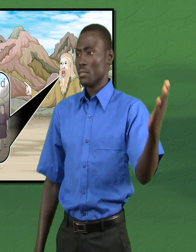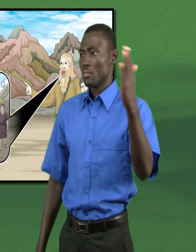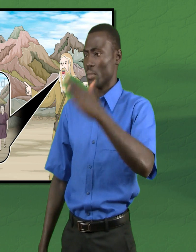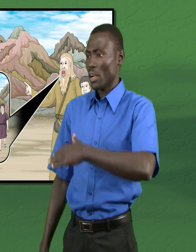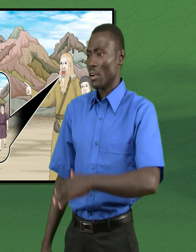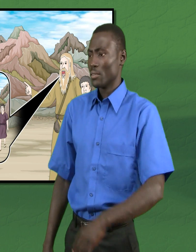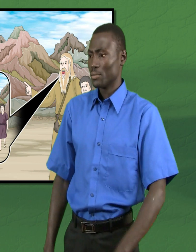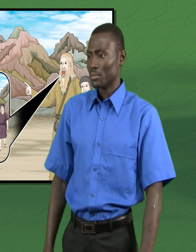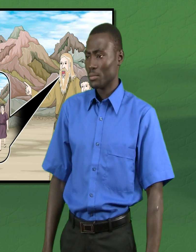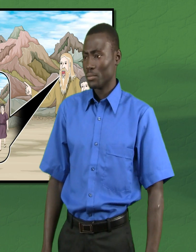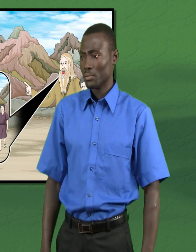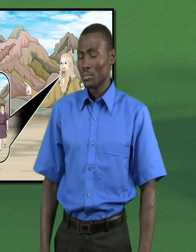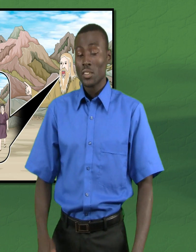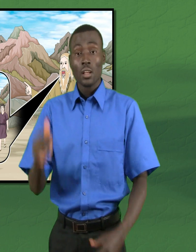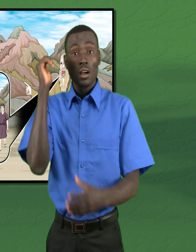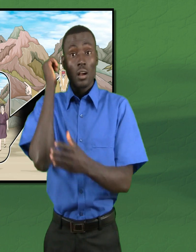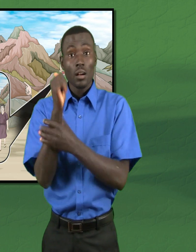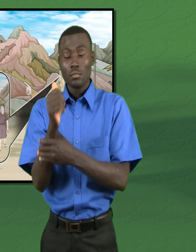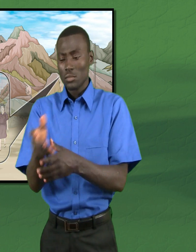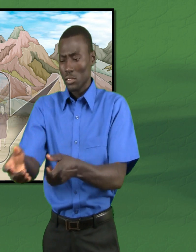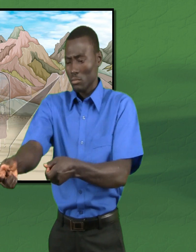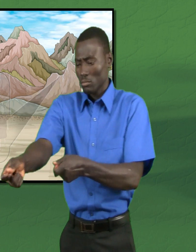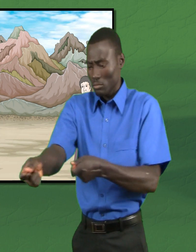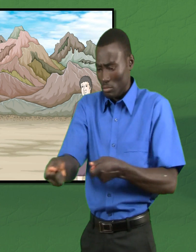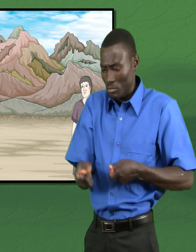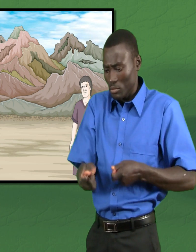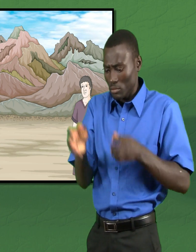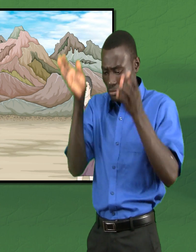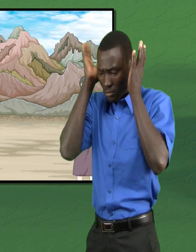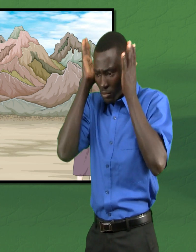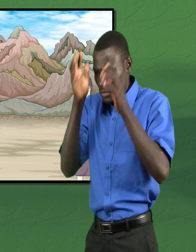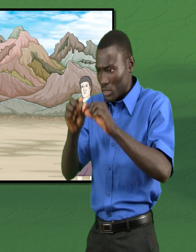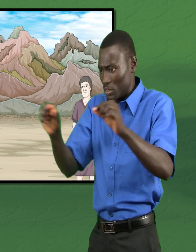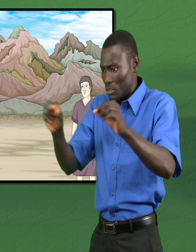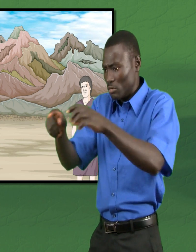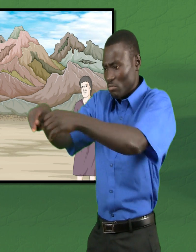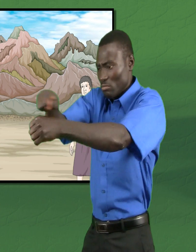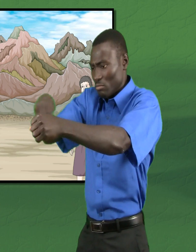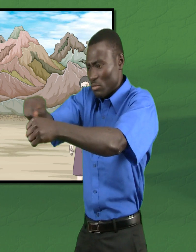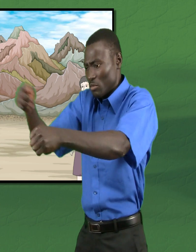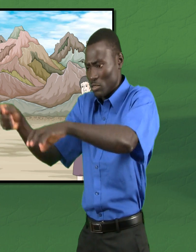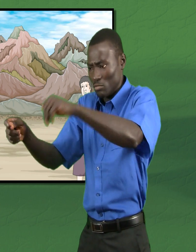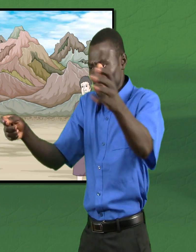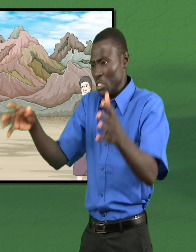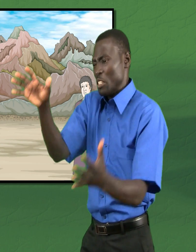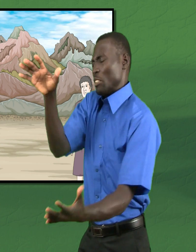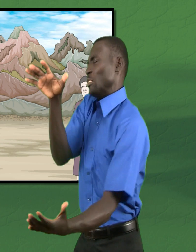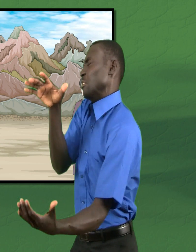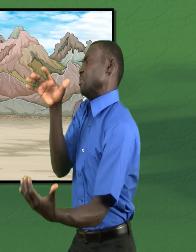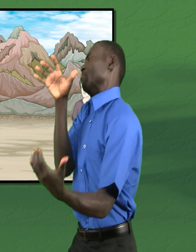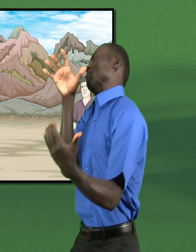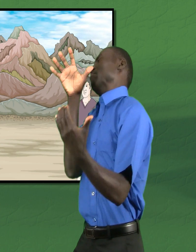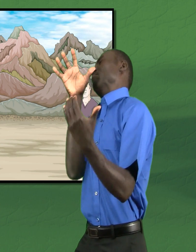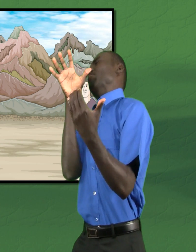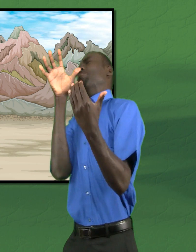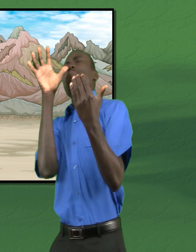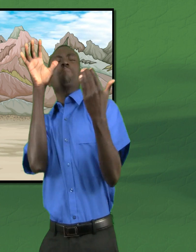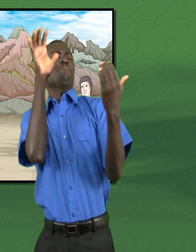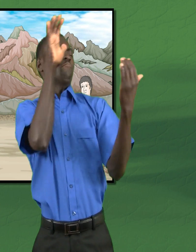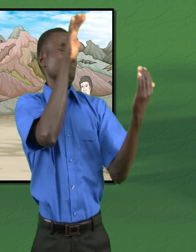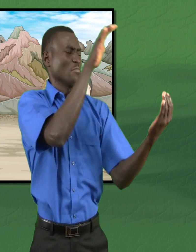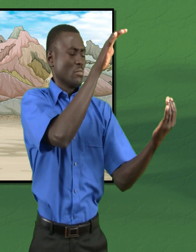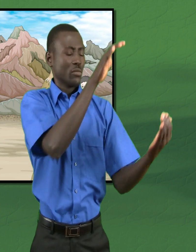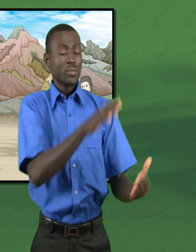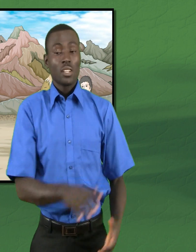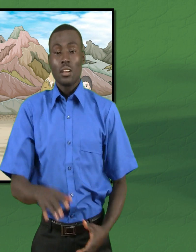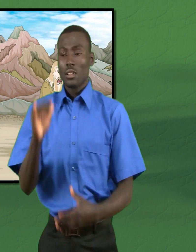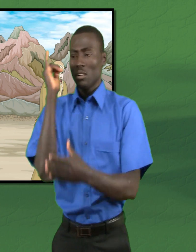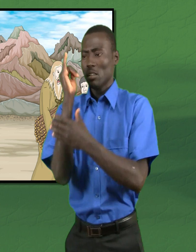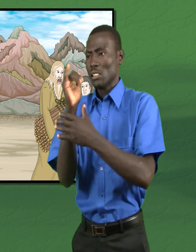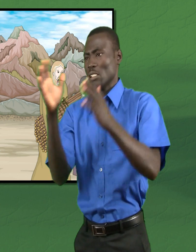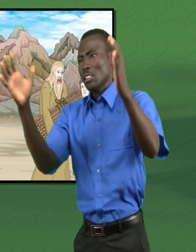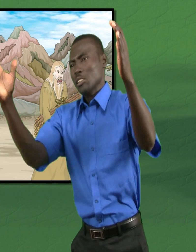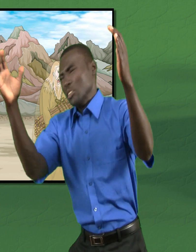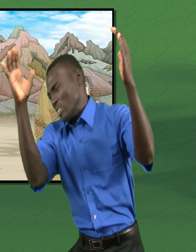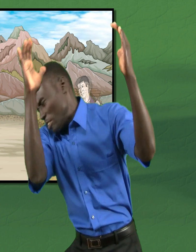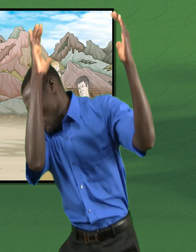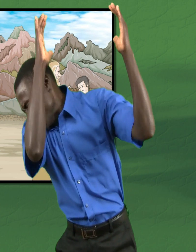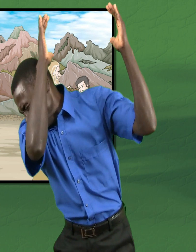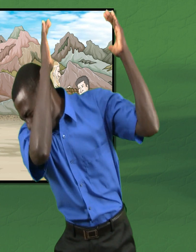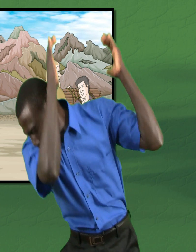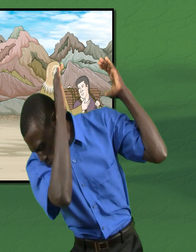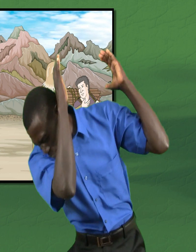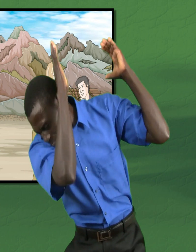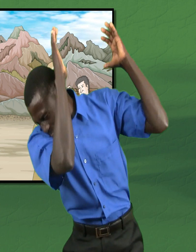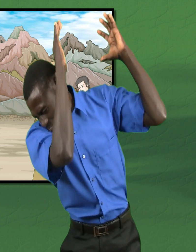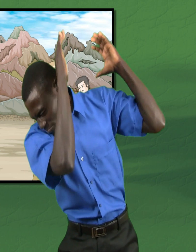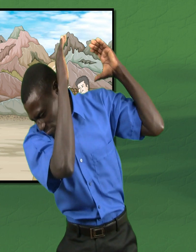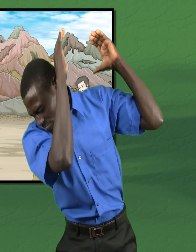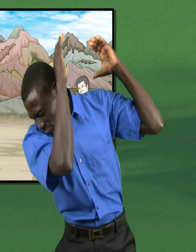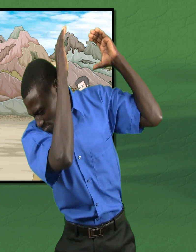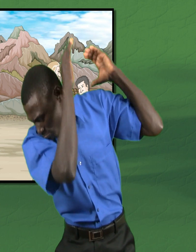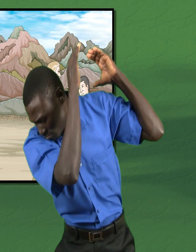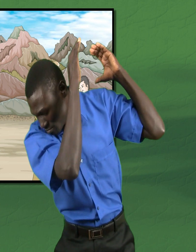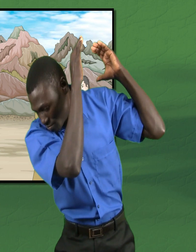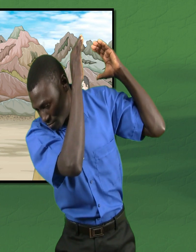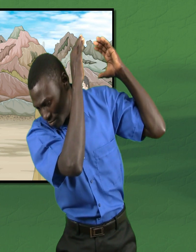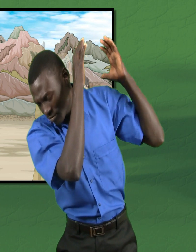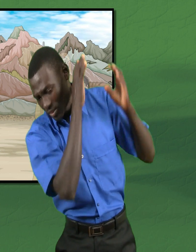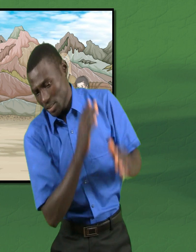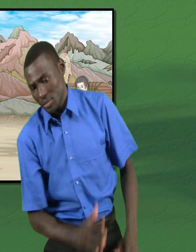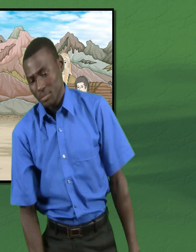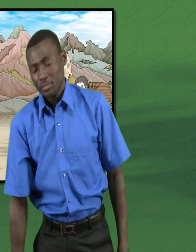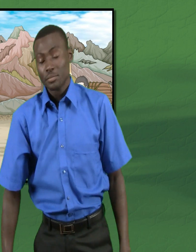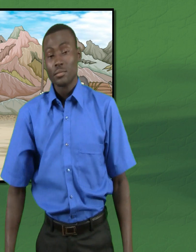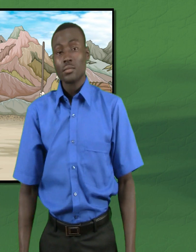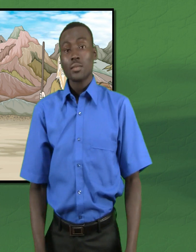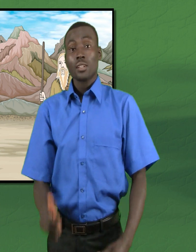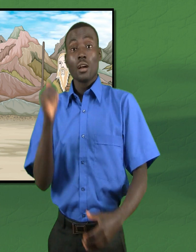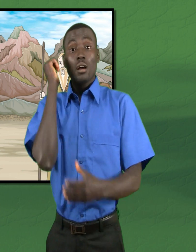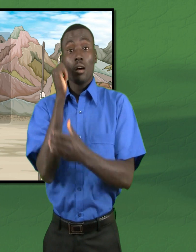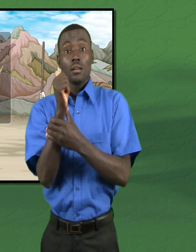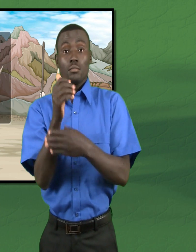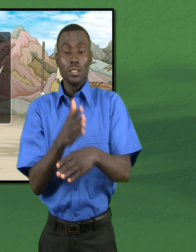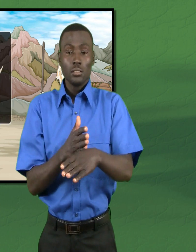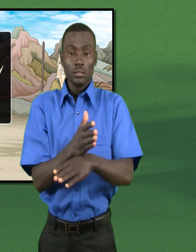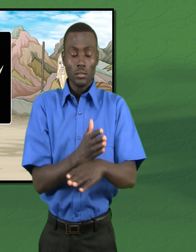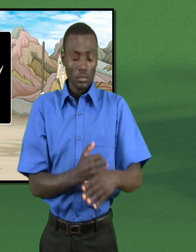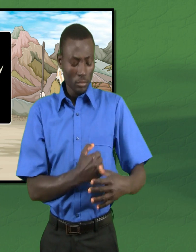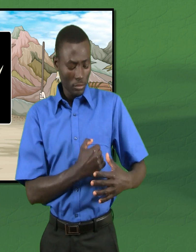Abraham took the wood for the burnt offering and placed it on his son Isaac.